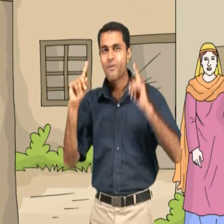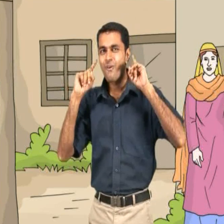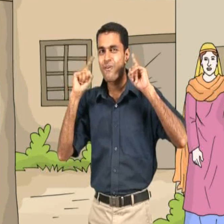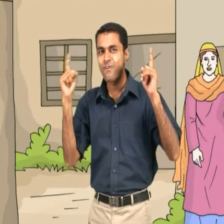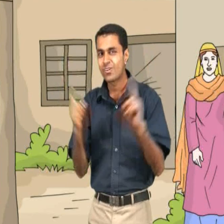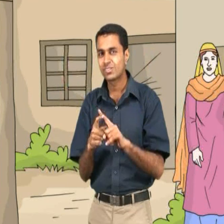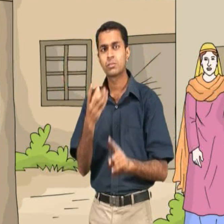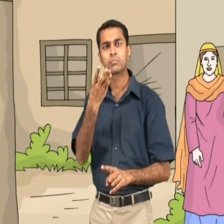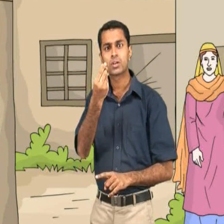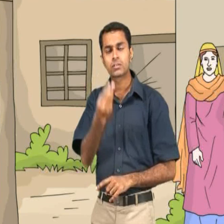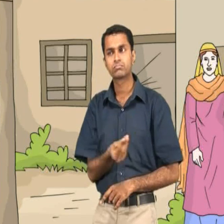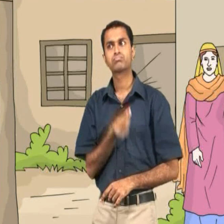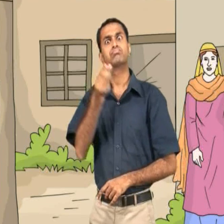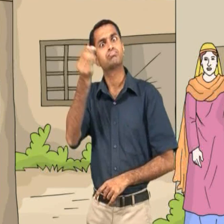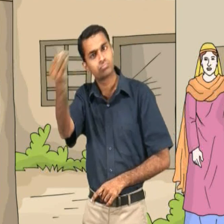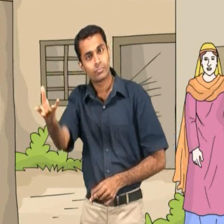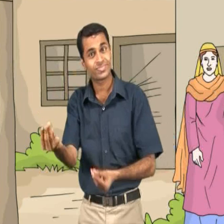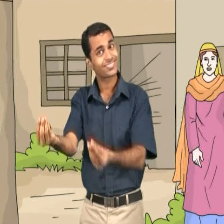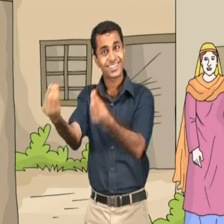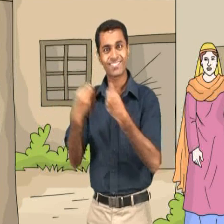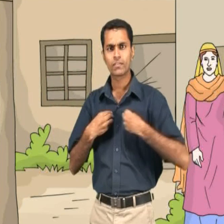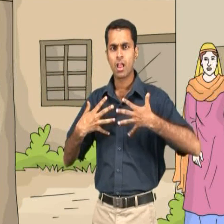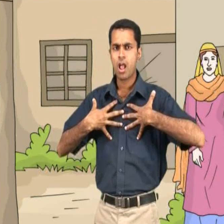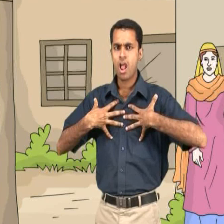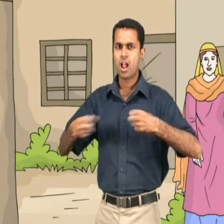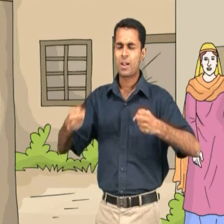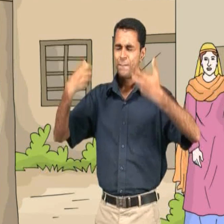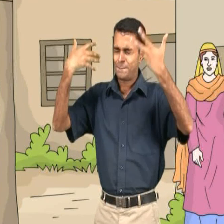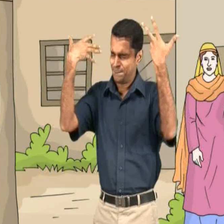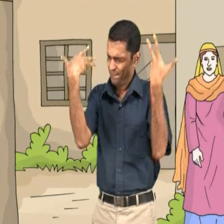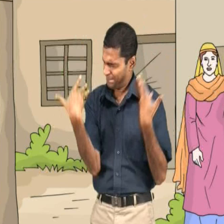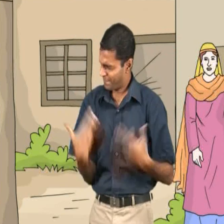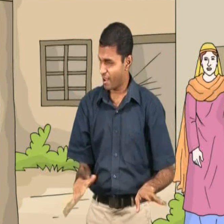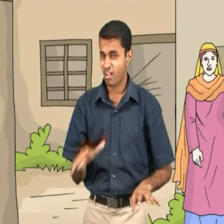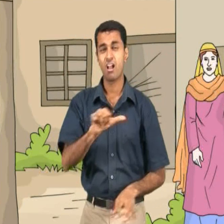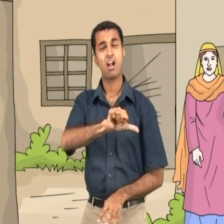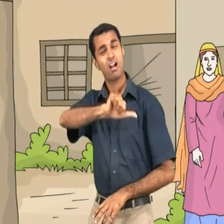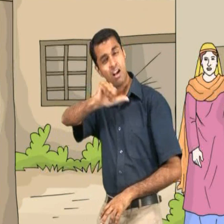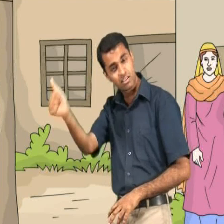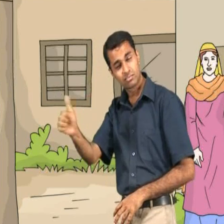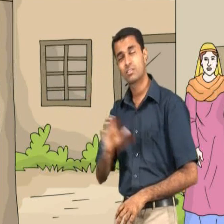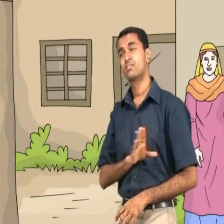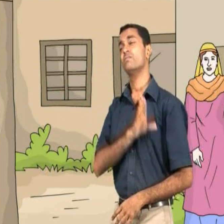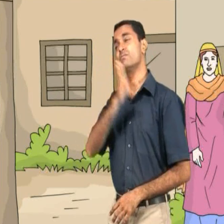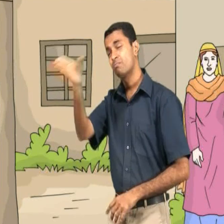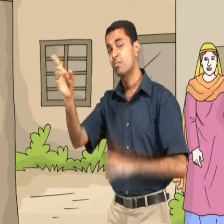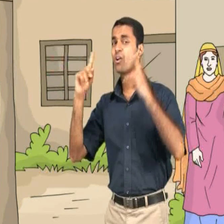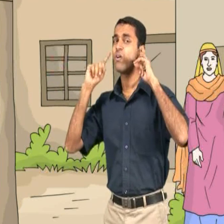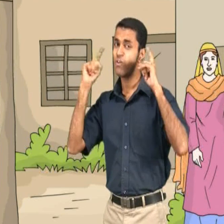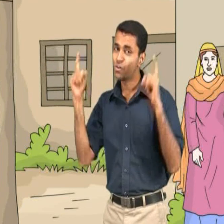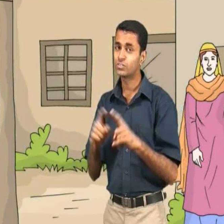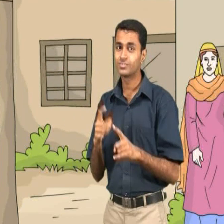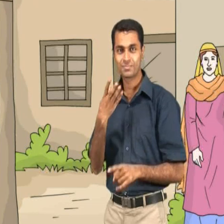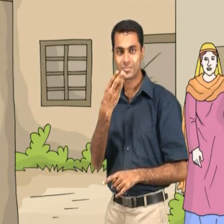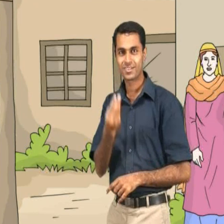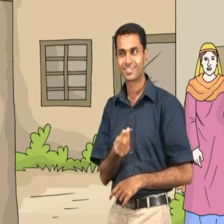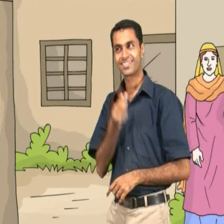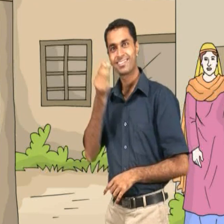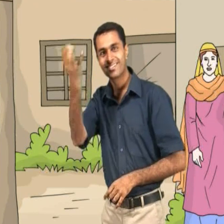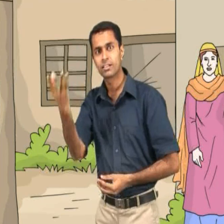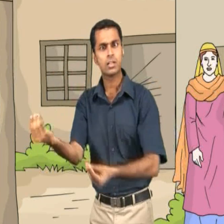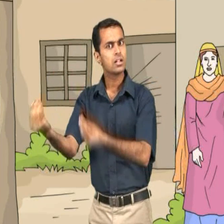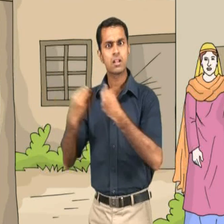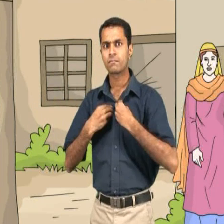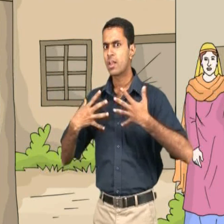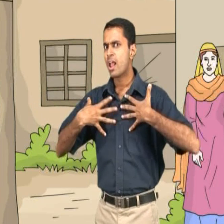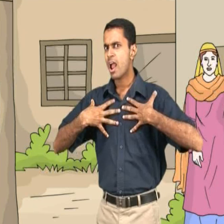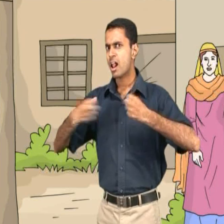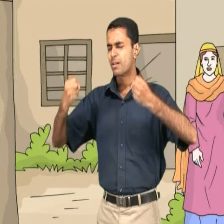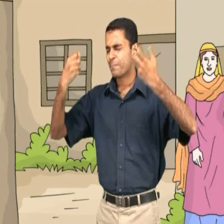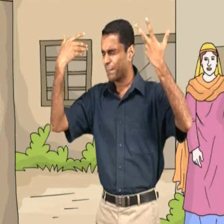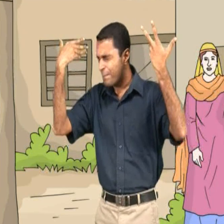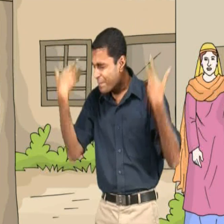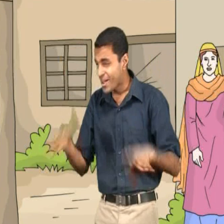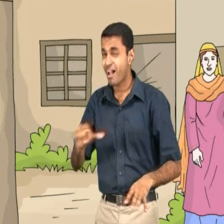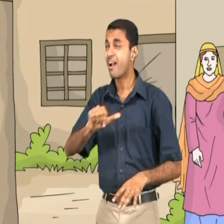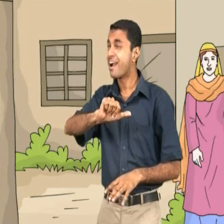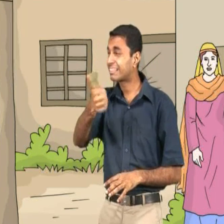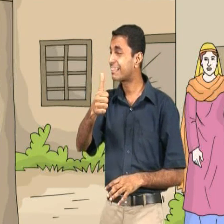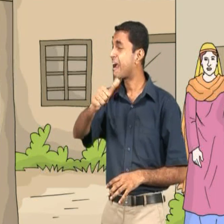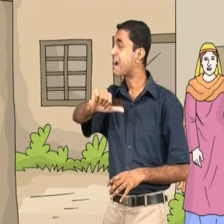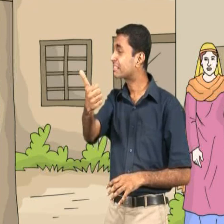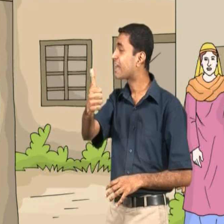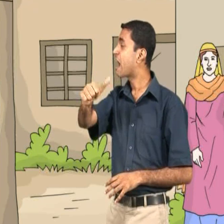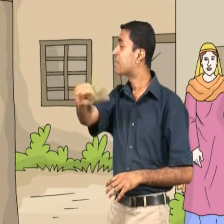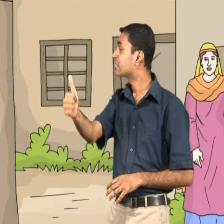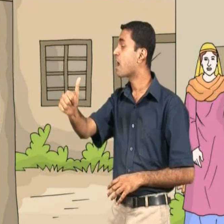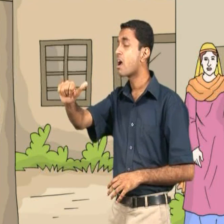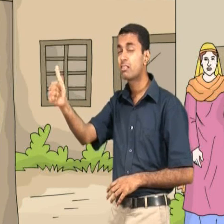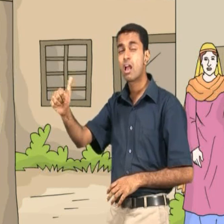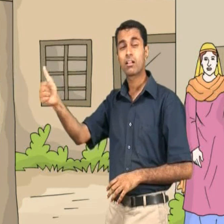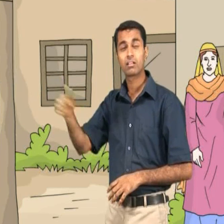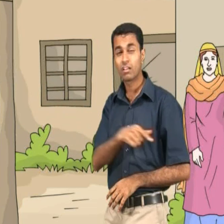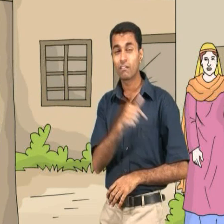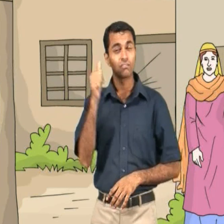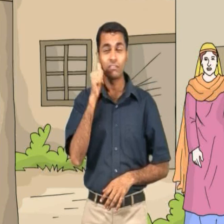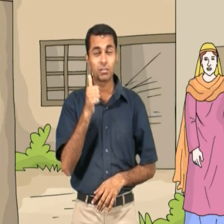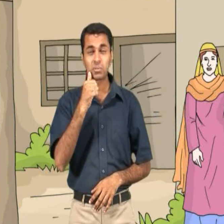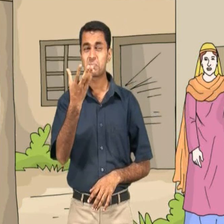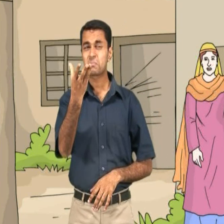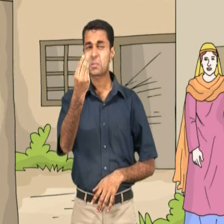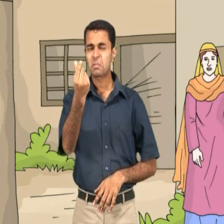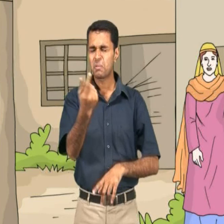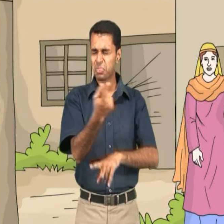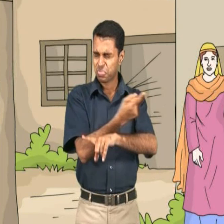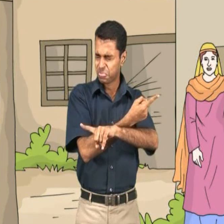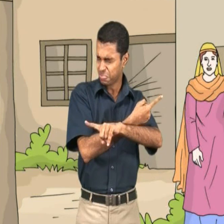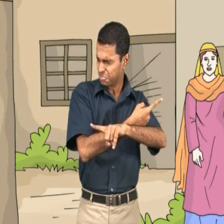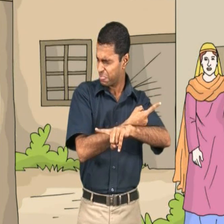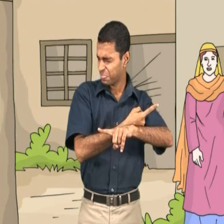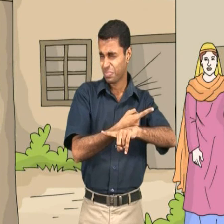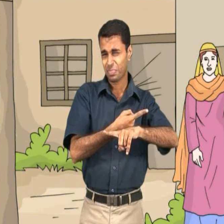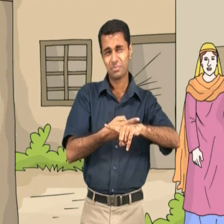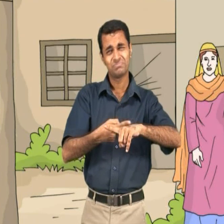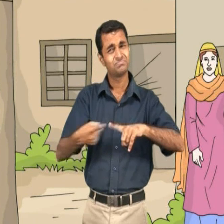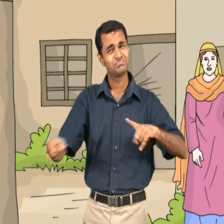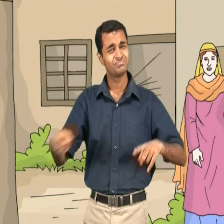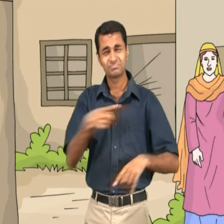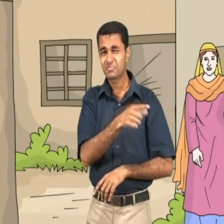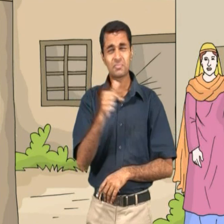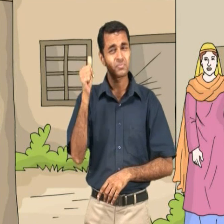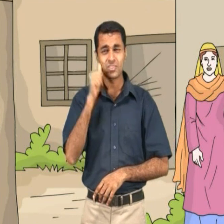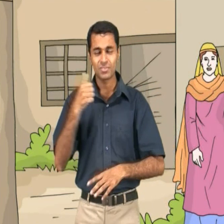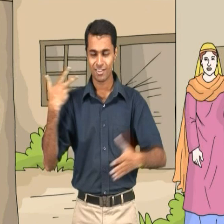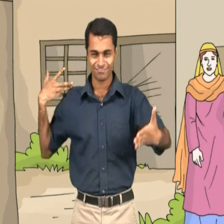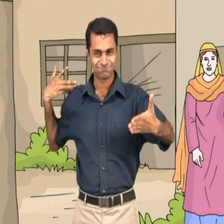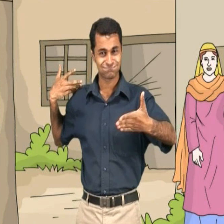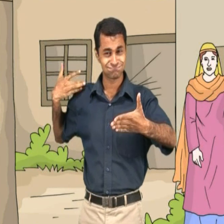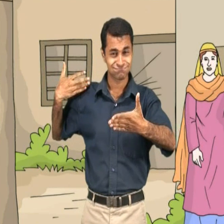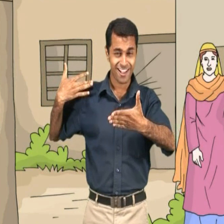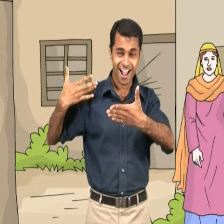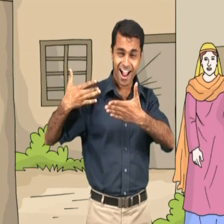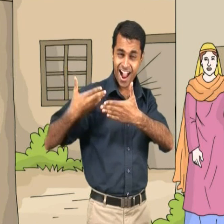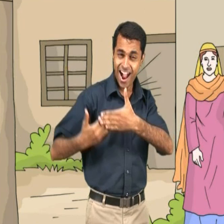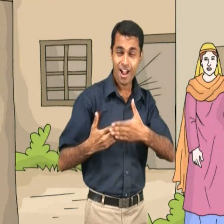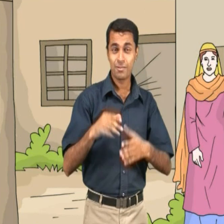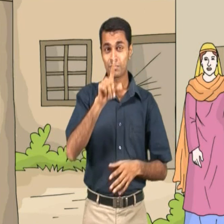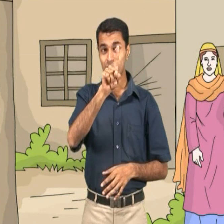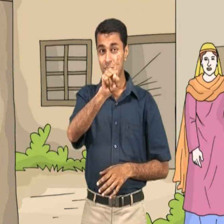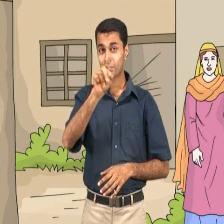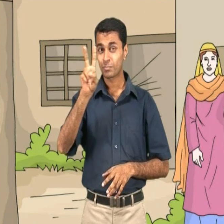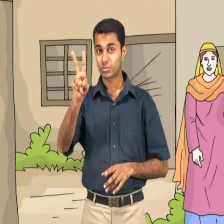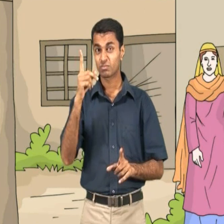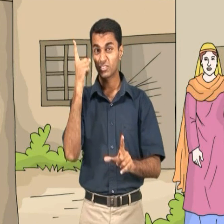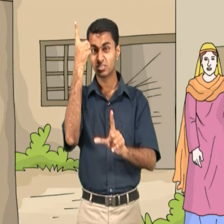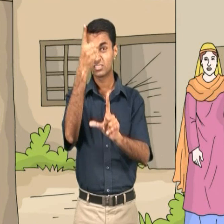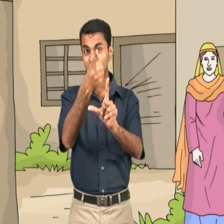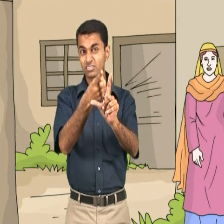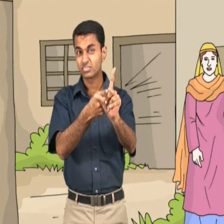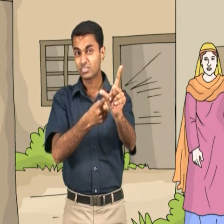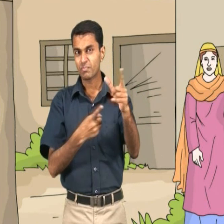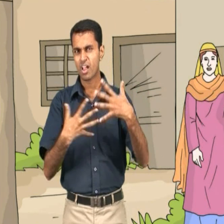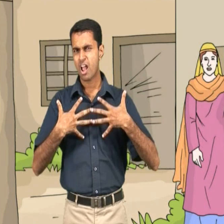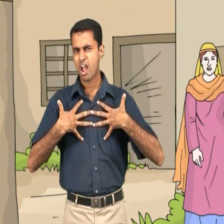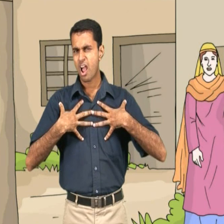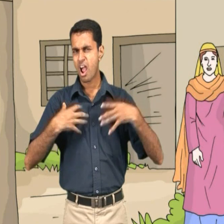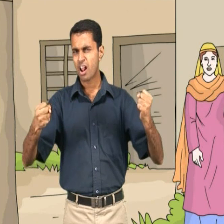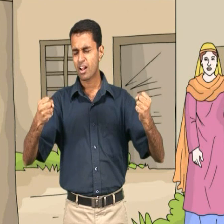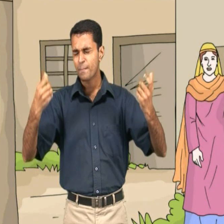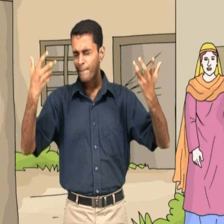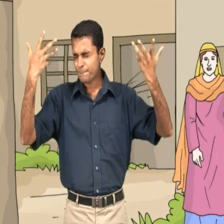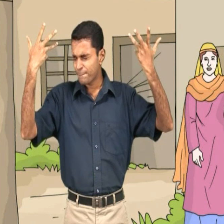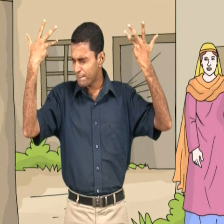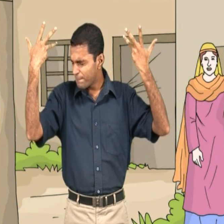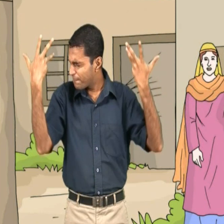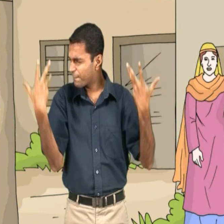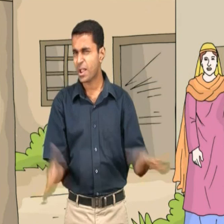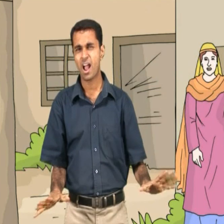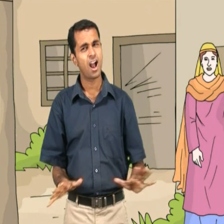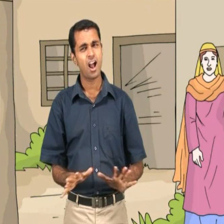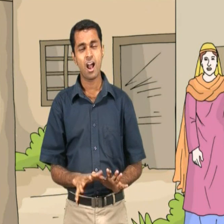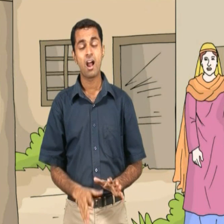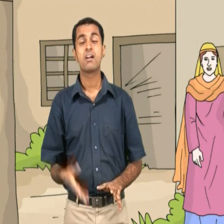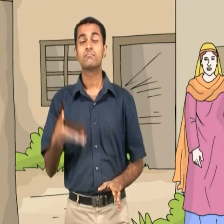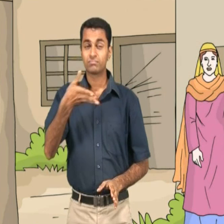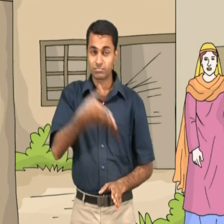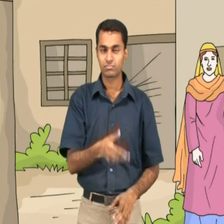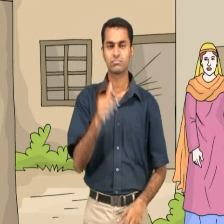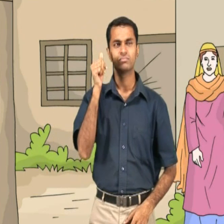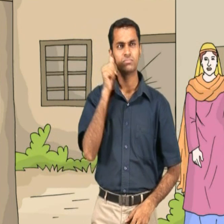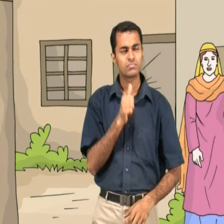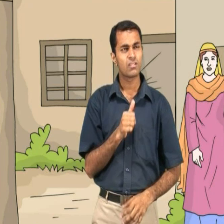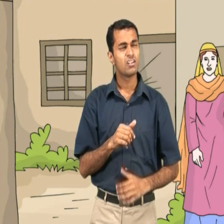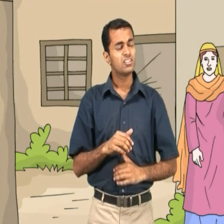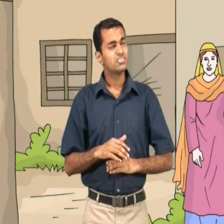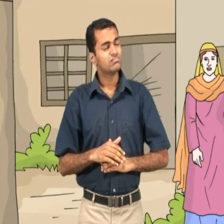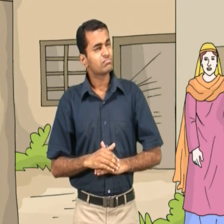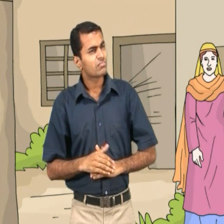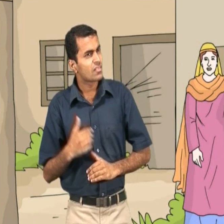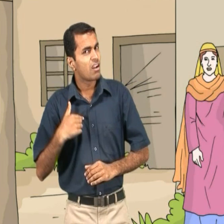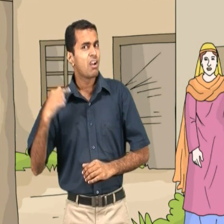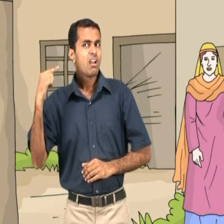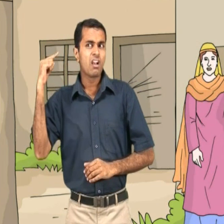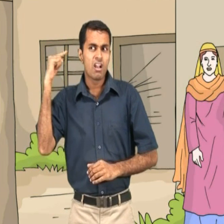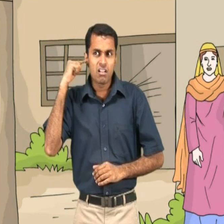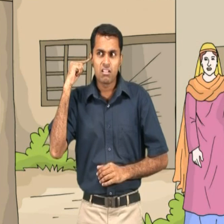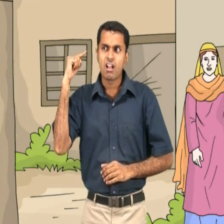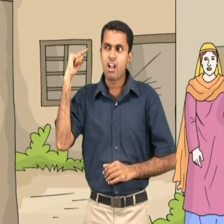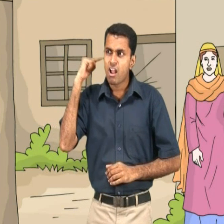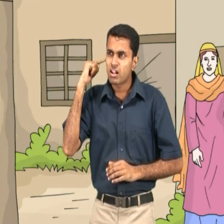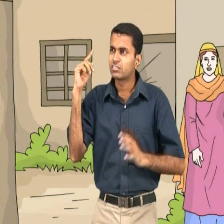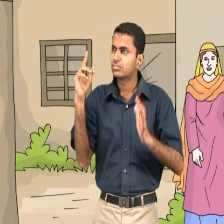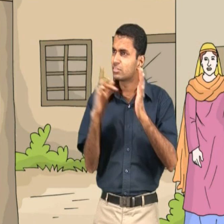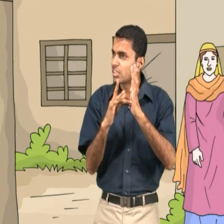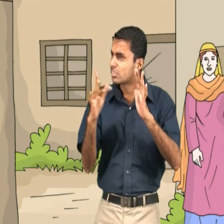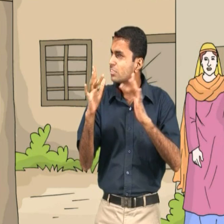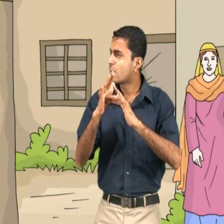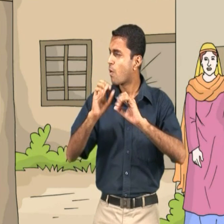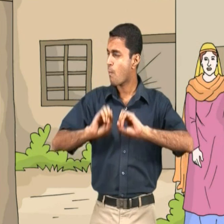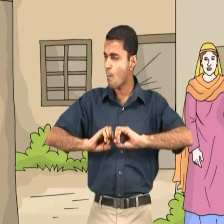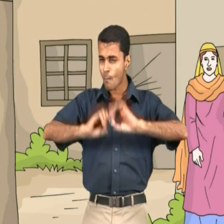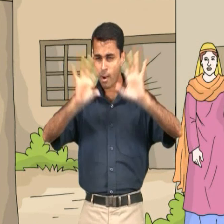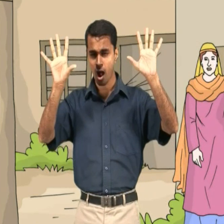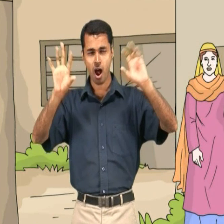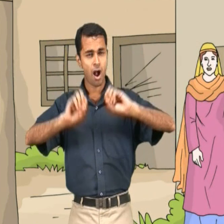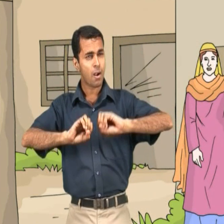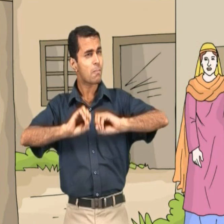She had borne much agony under the care of many physicians and had spent all she had, but to no avail.